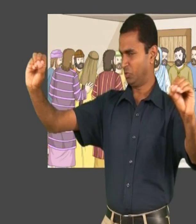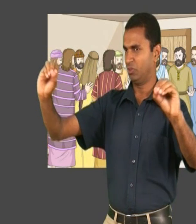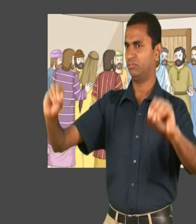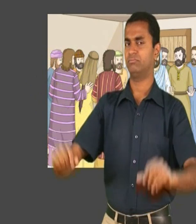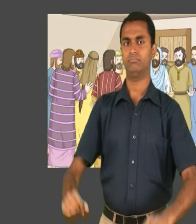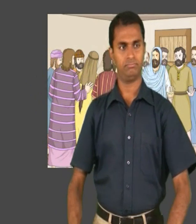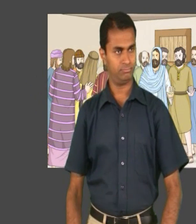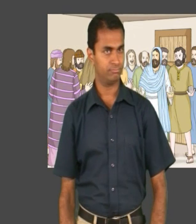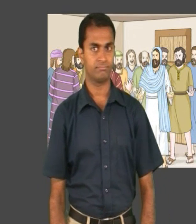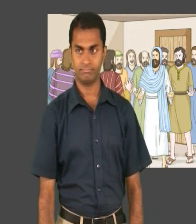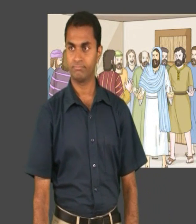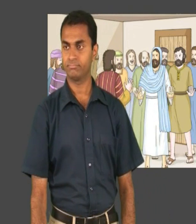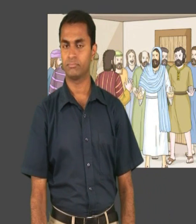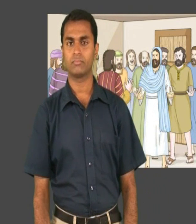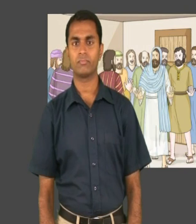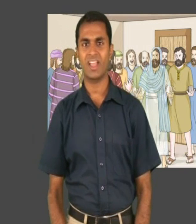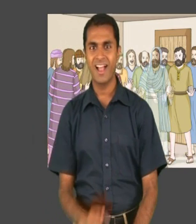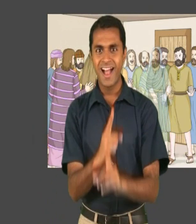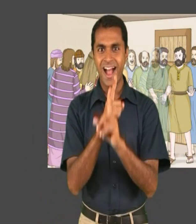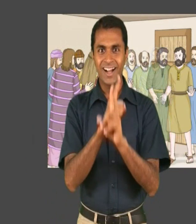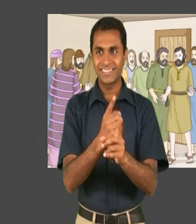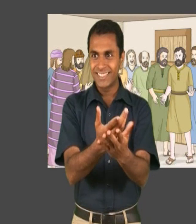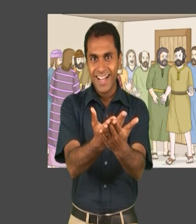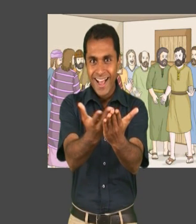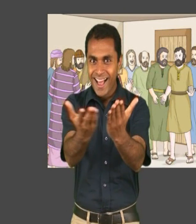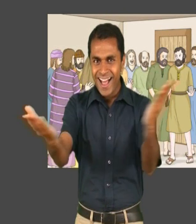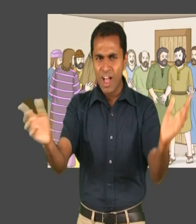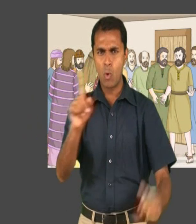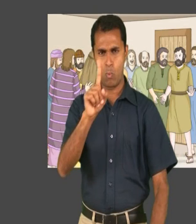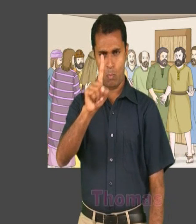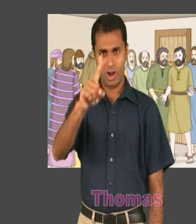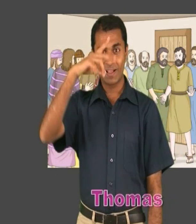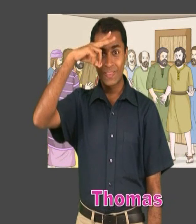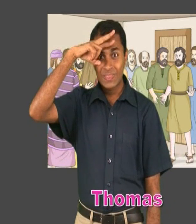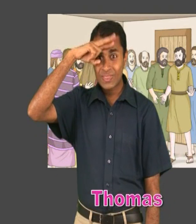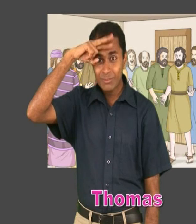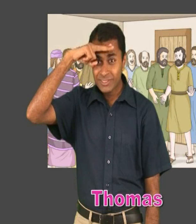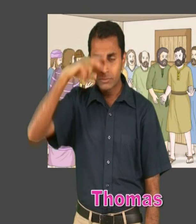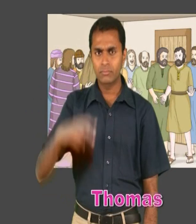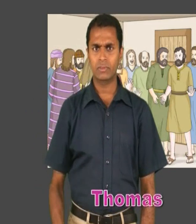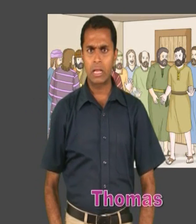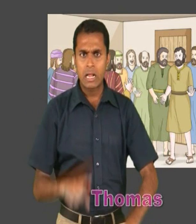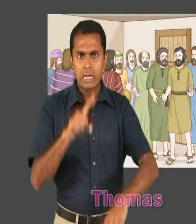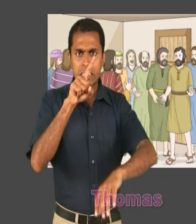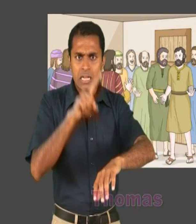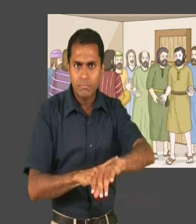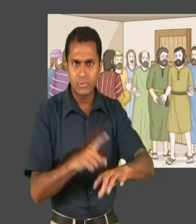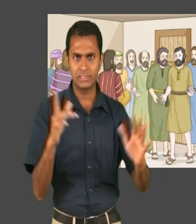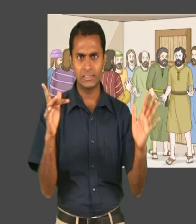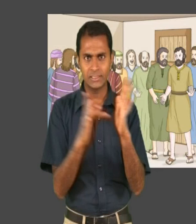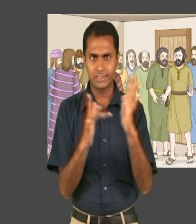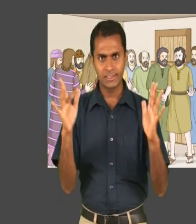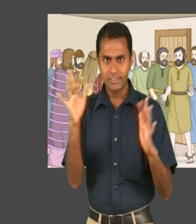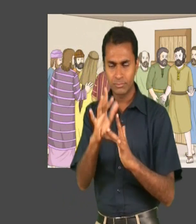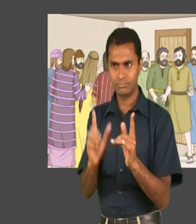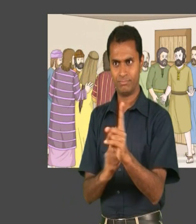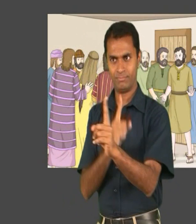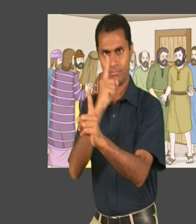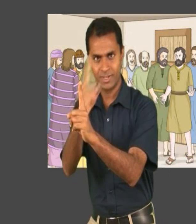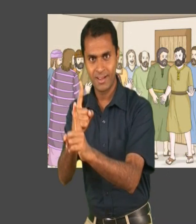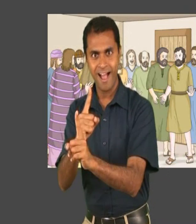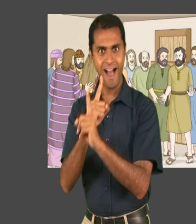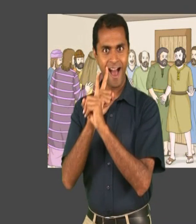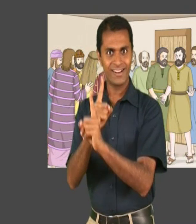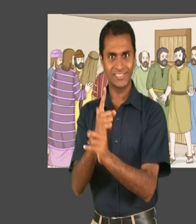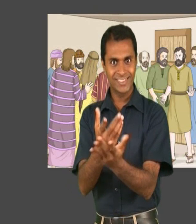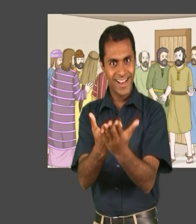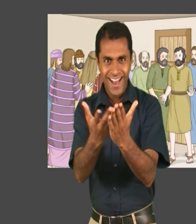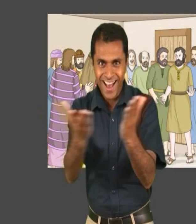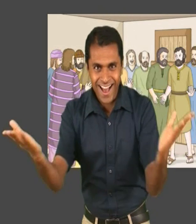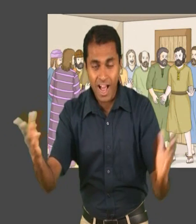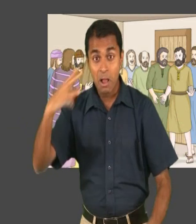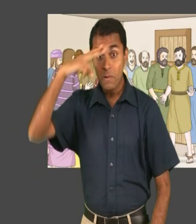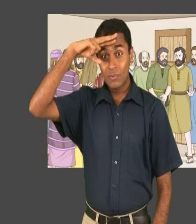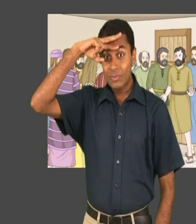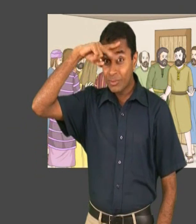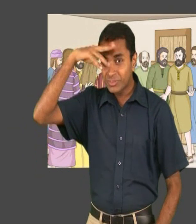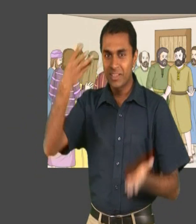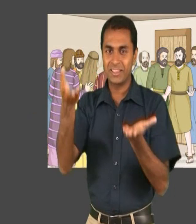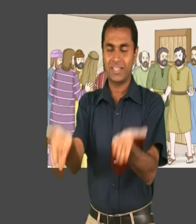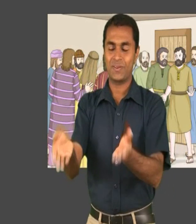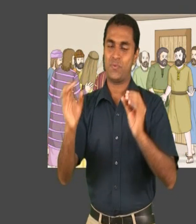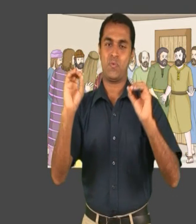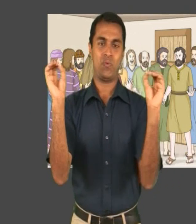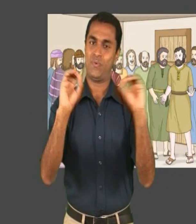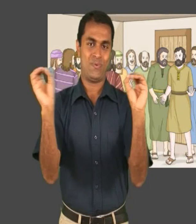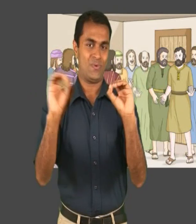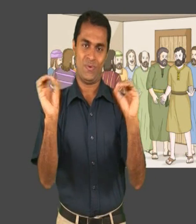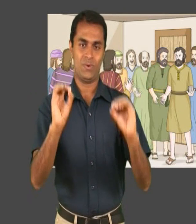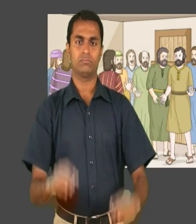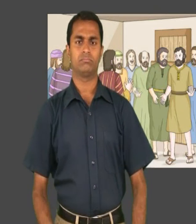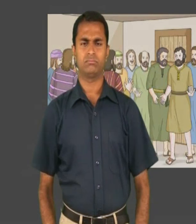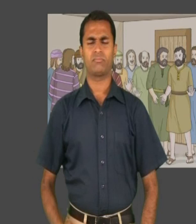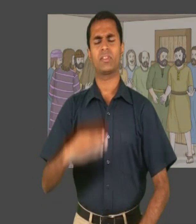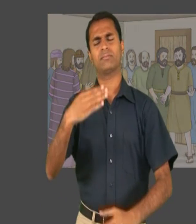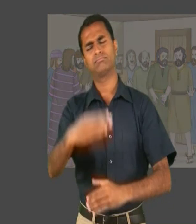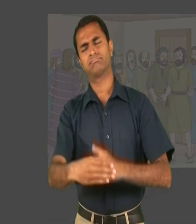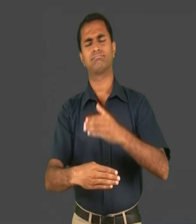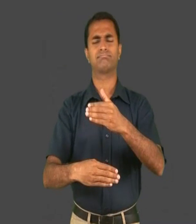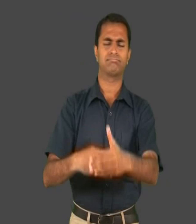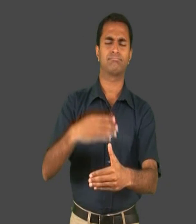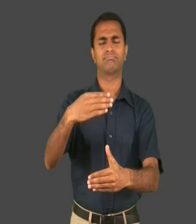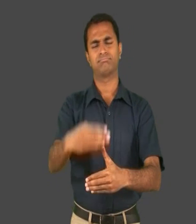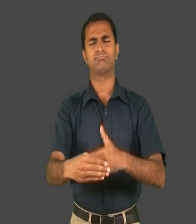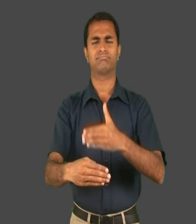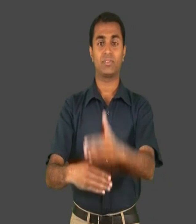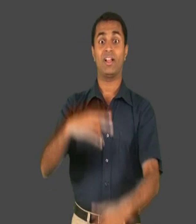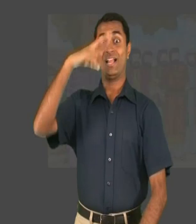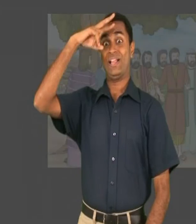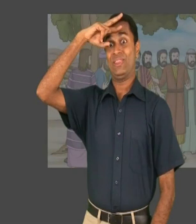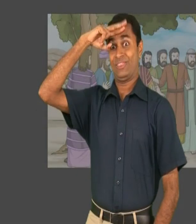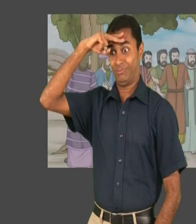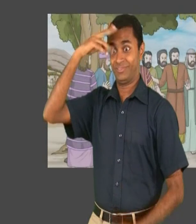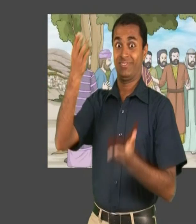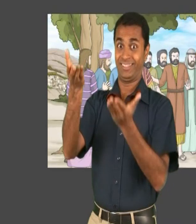Now Thomas called Didymus, one of the Twelve, was not with the disciples when Jesus came.